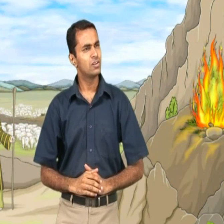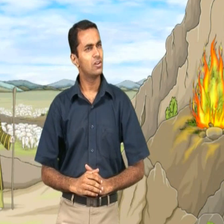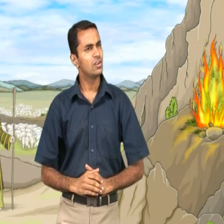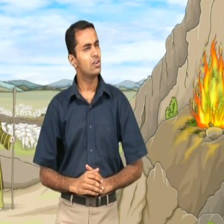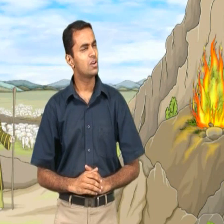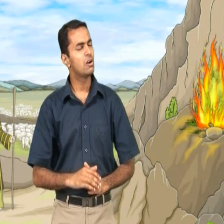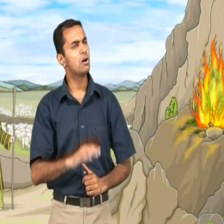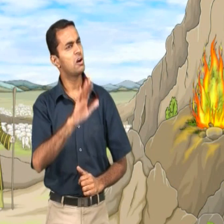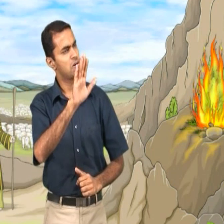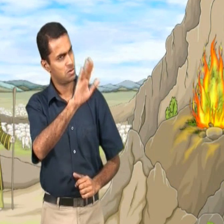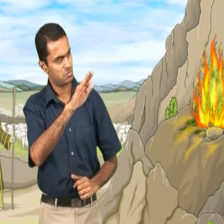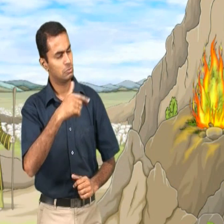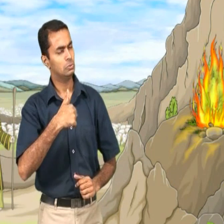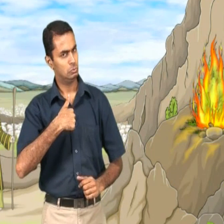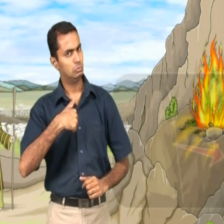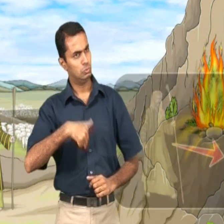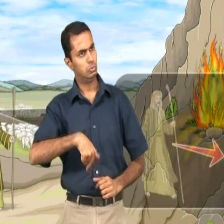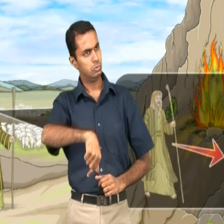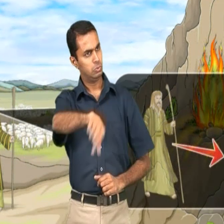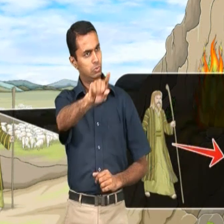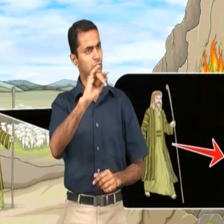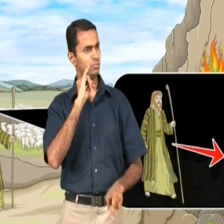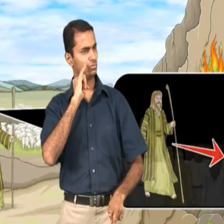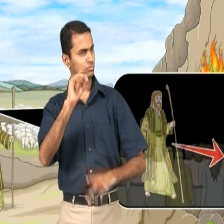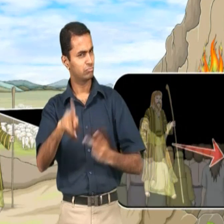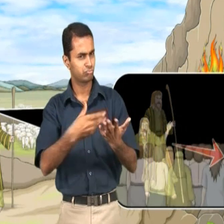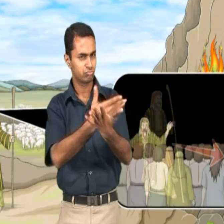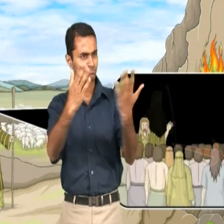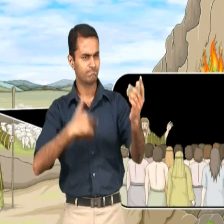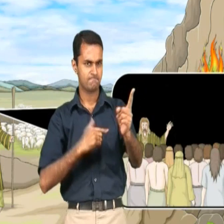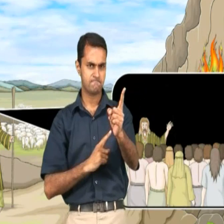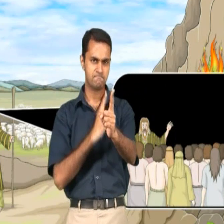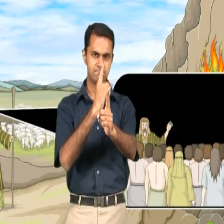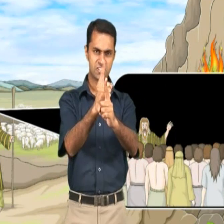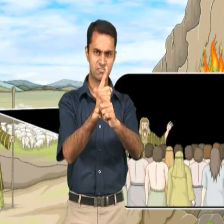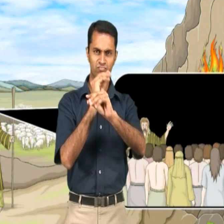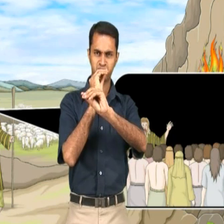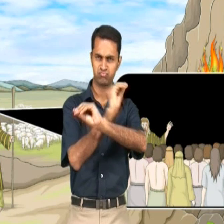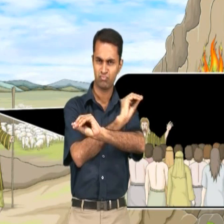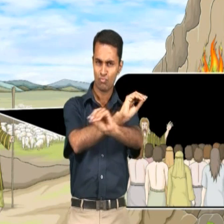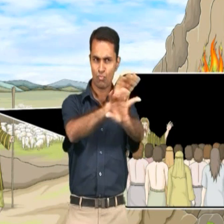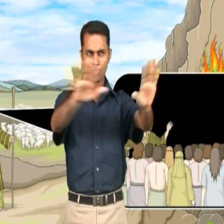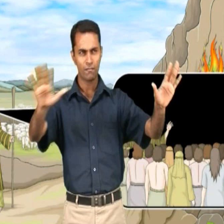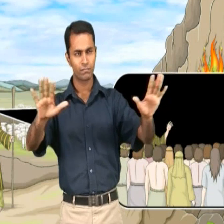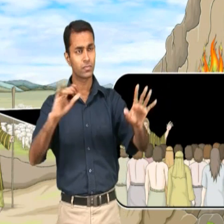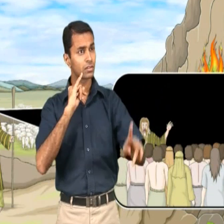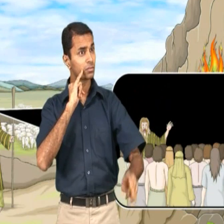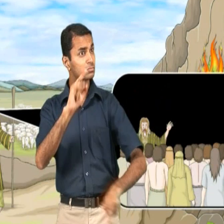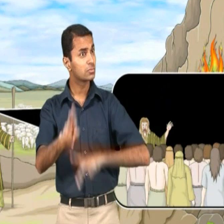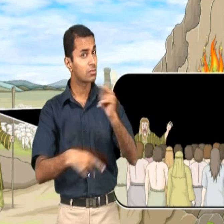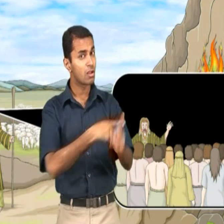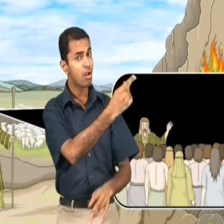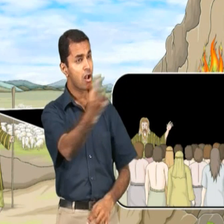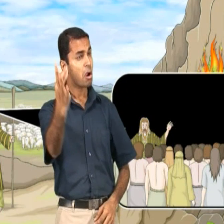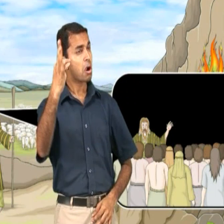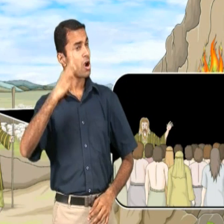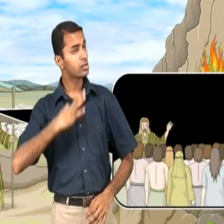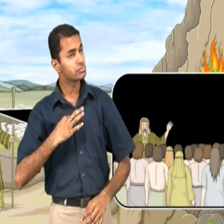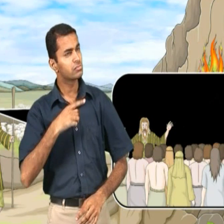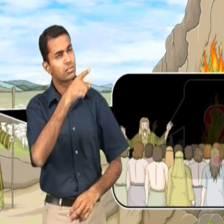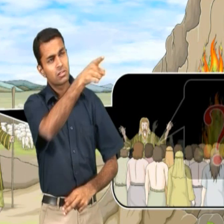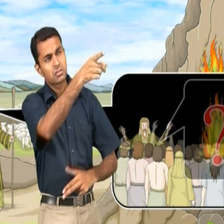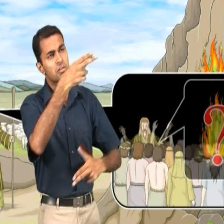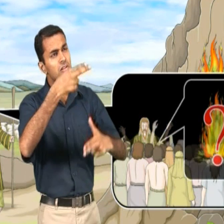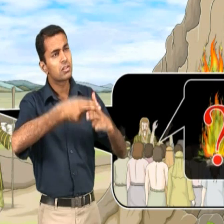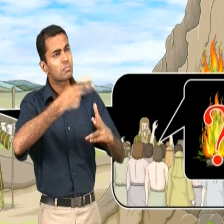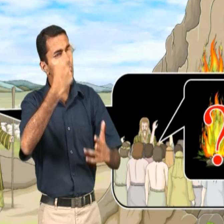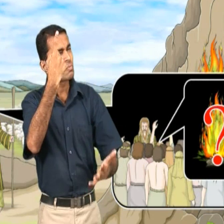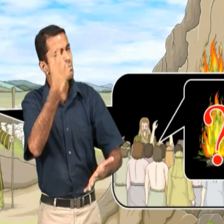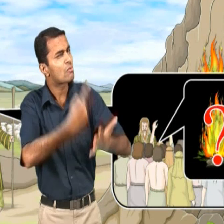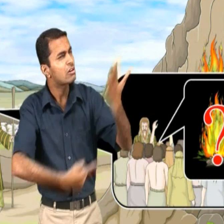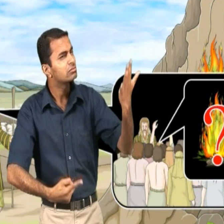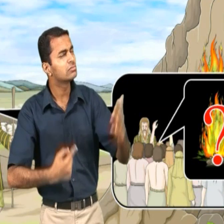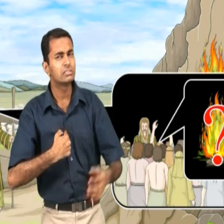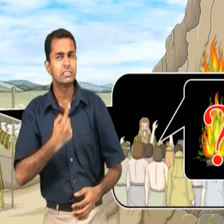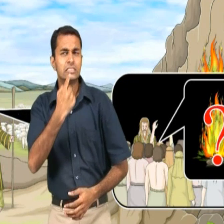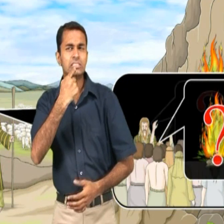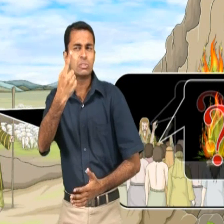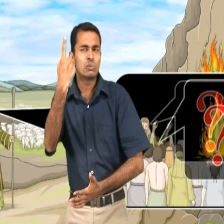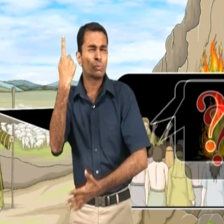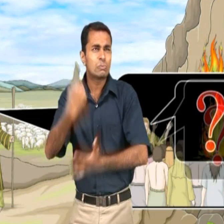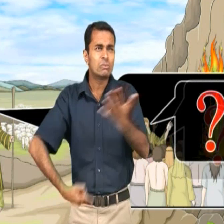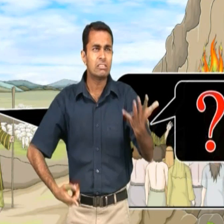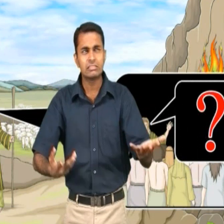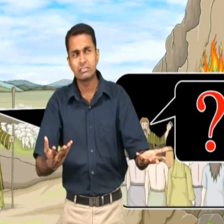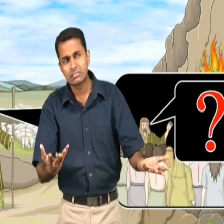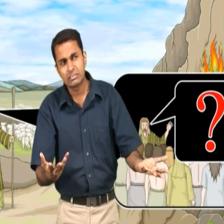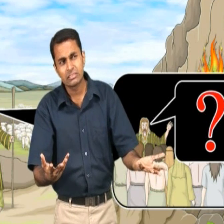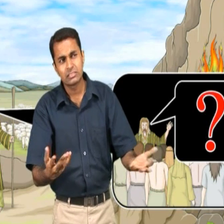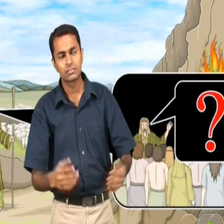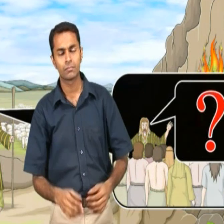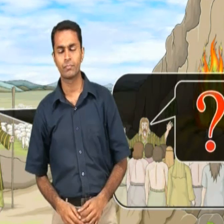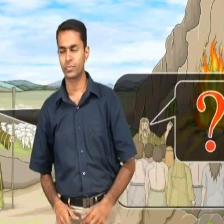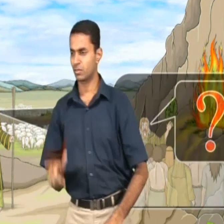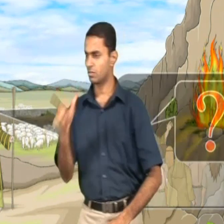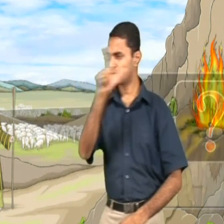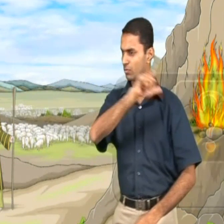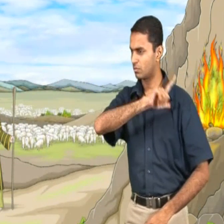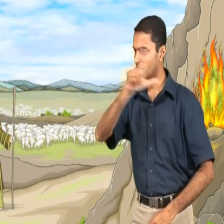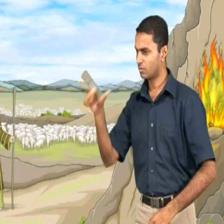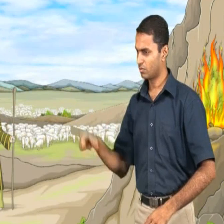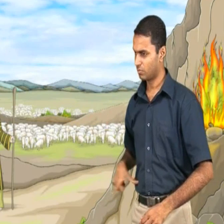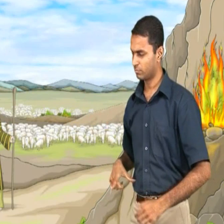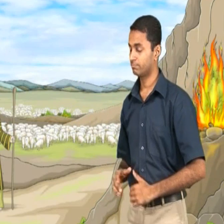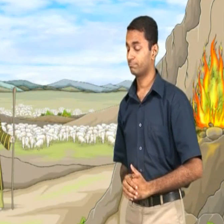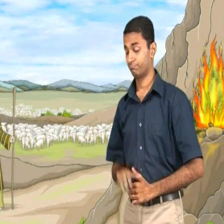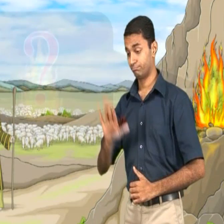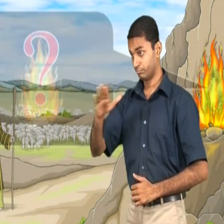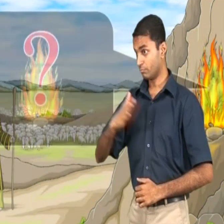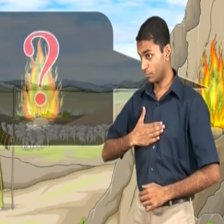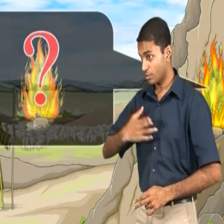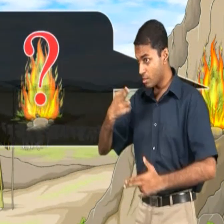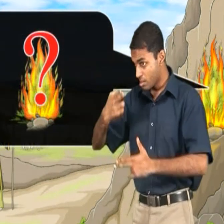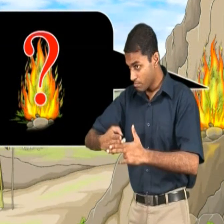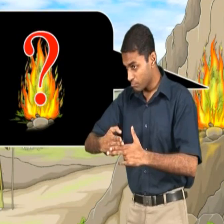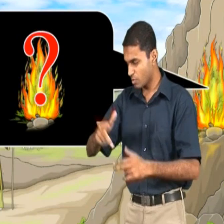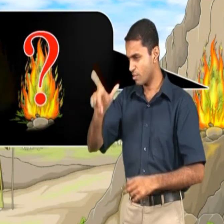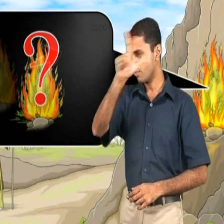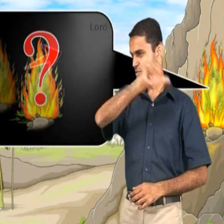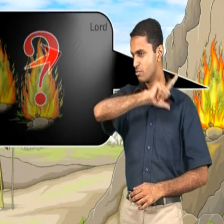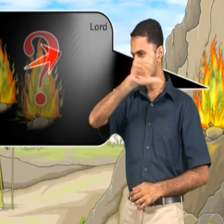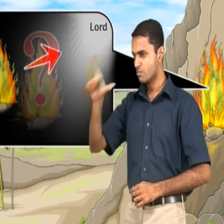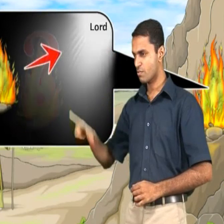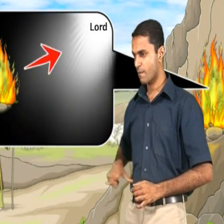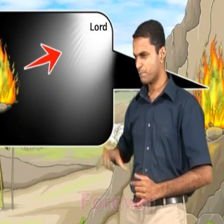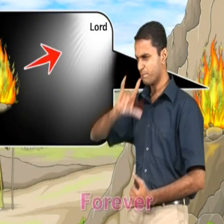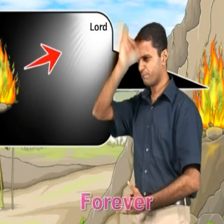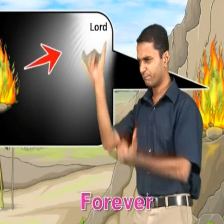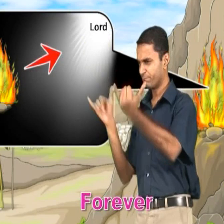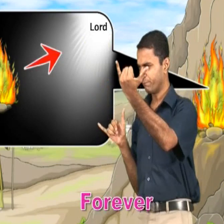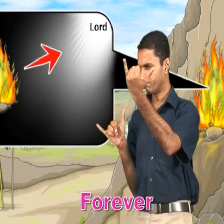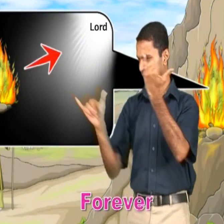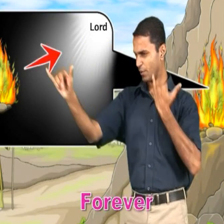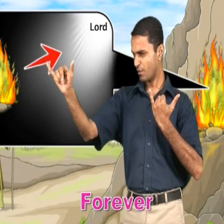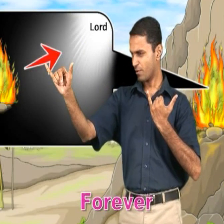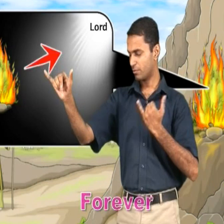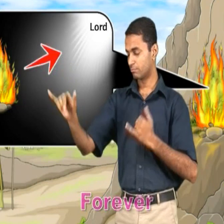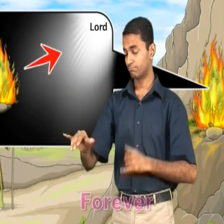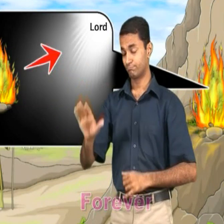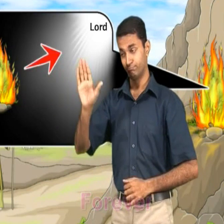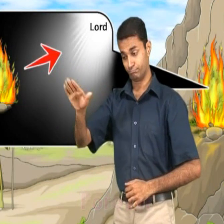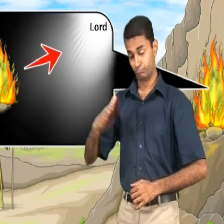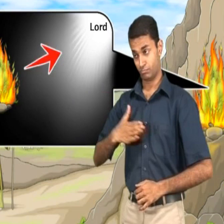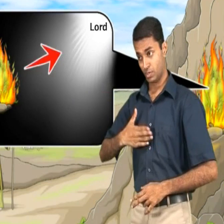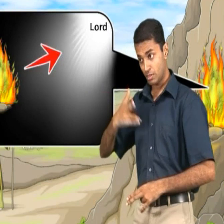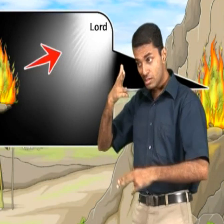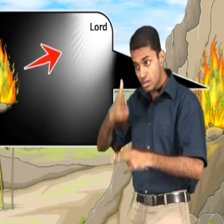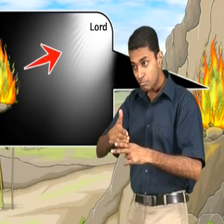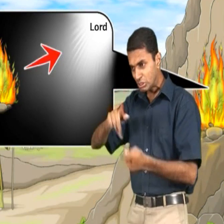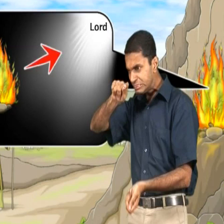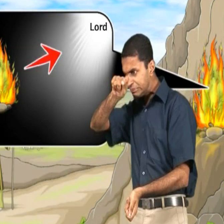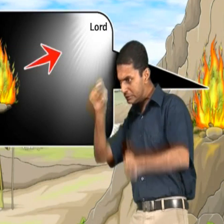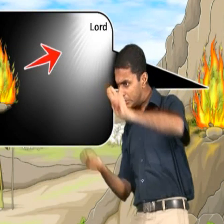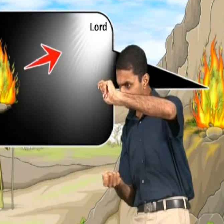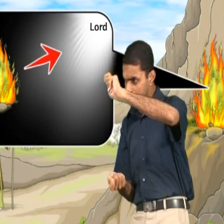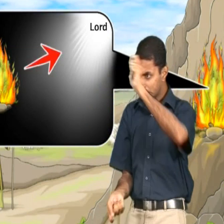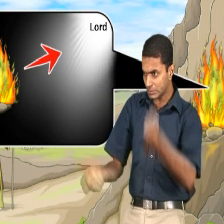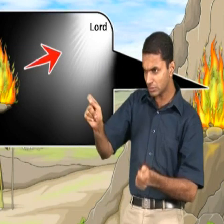Then Moses asked God, “Suppose I go to the Israelites and say to them, ‘The God of your fathers has sent me to you,’ and they ask me, ‘What is His name?’ What should I tell them?”